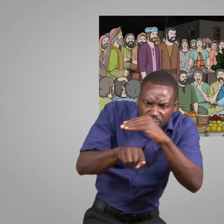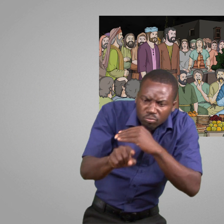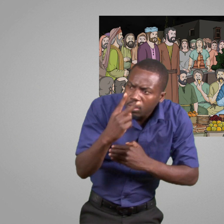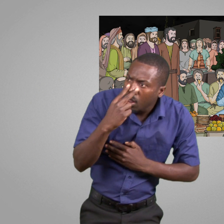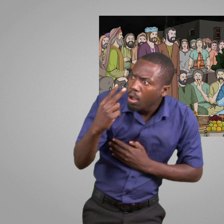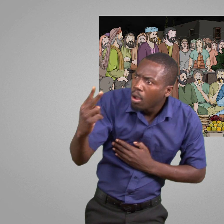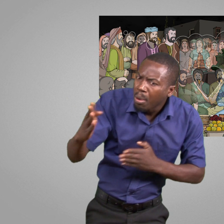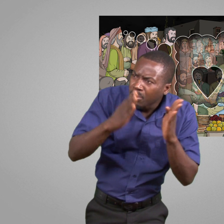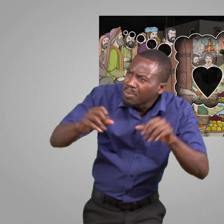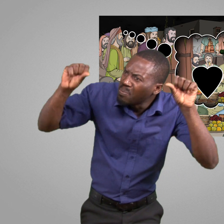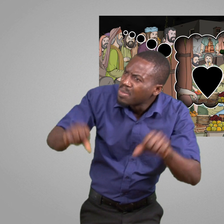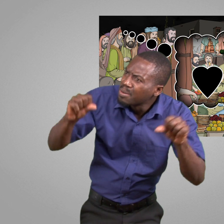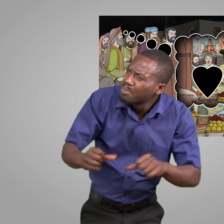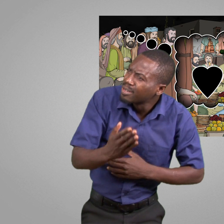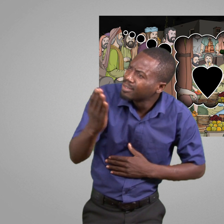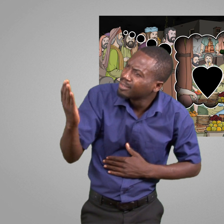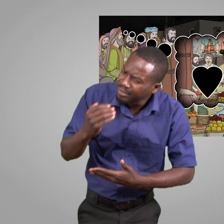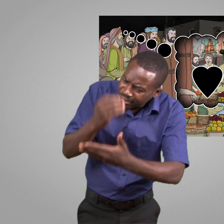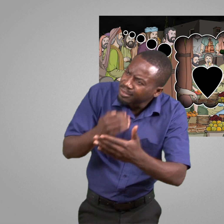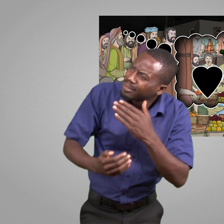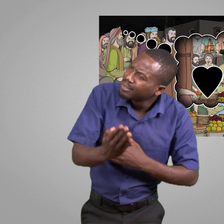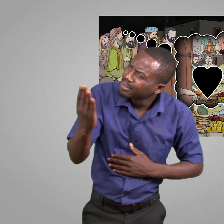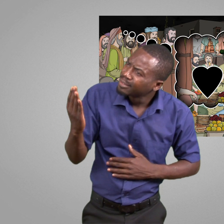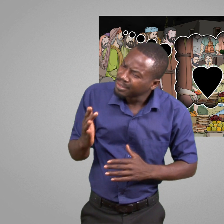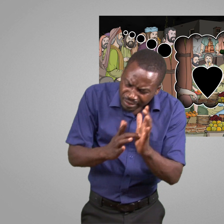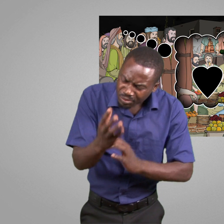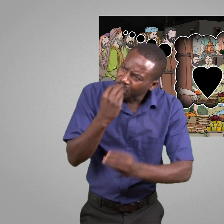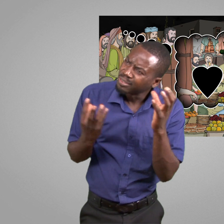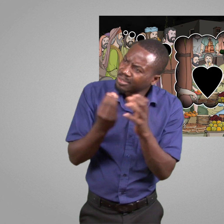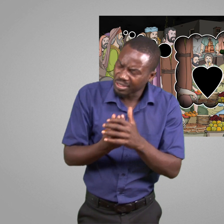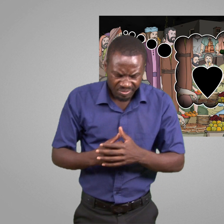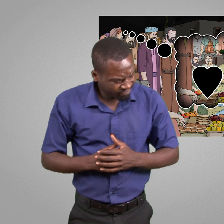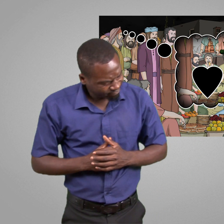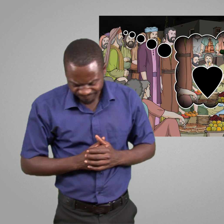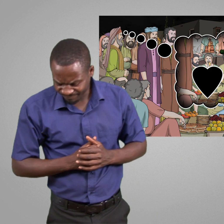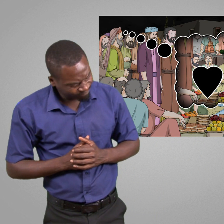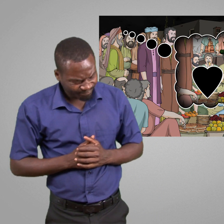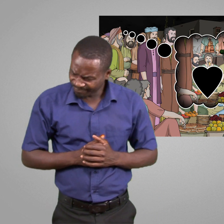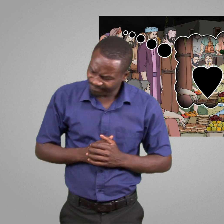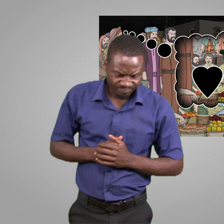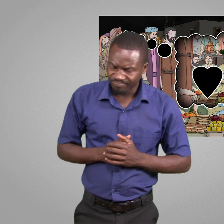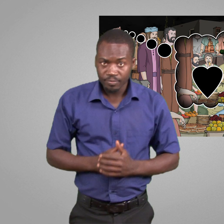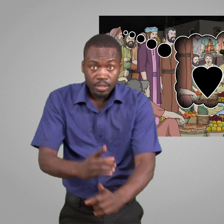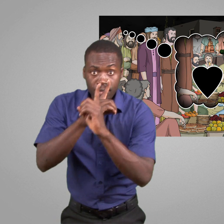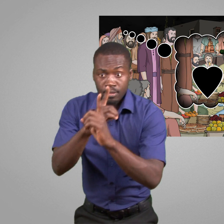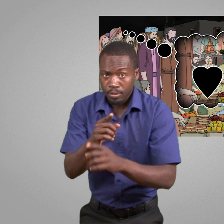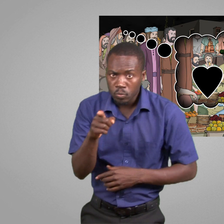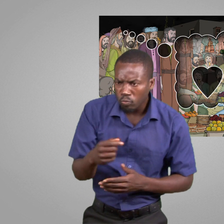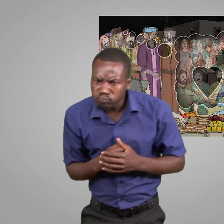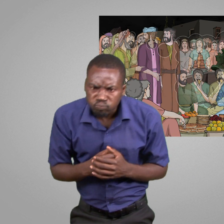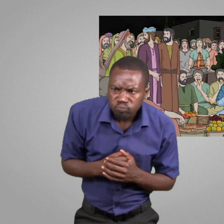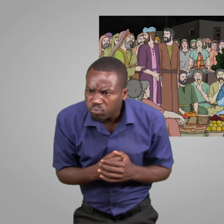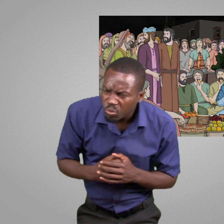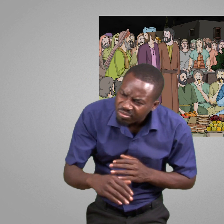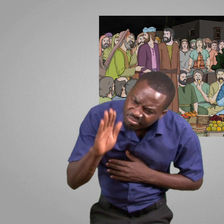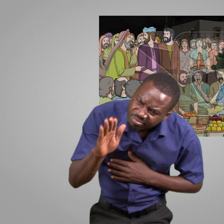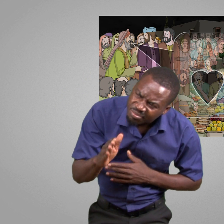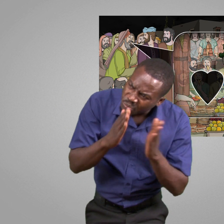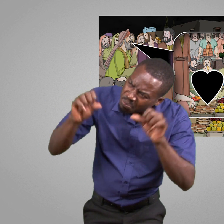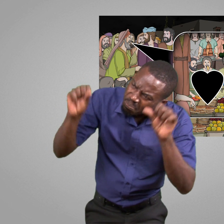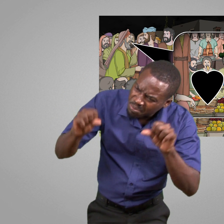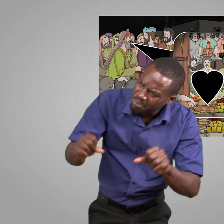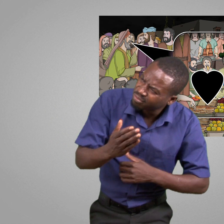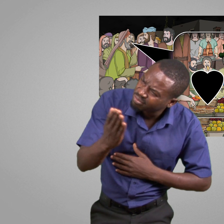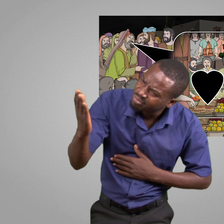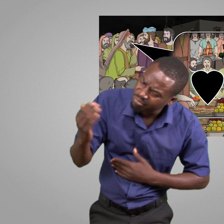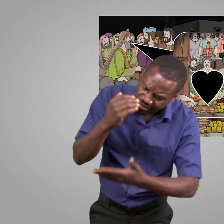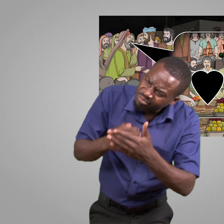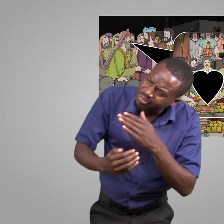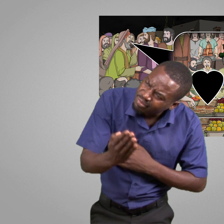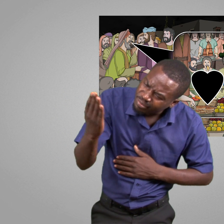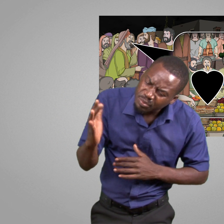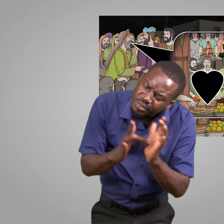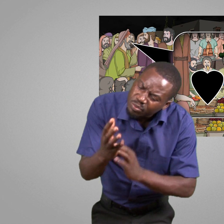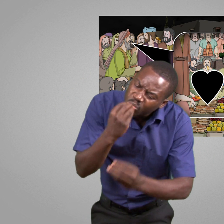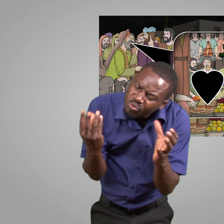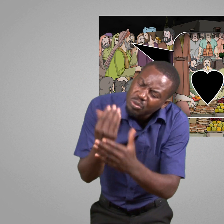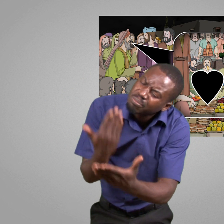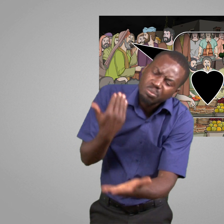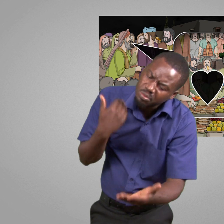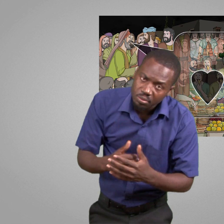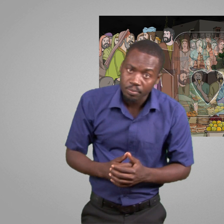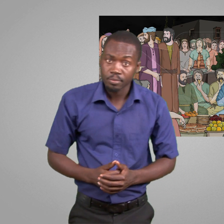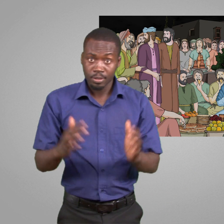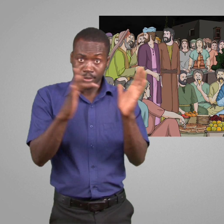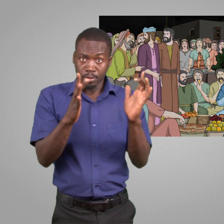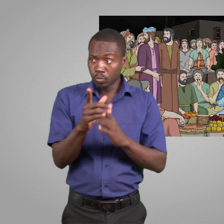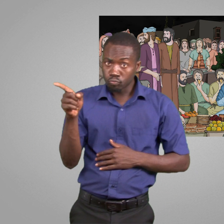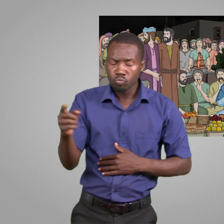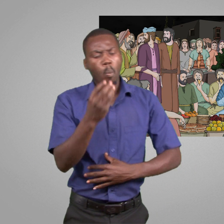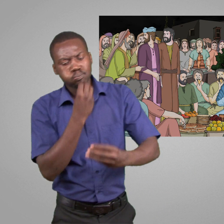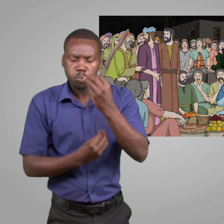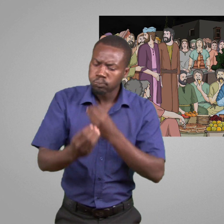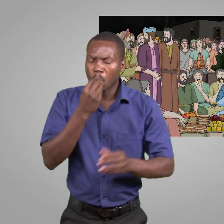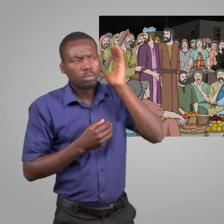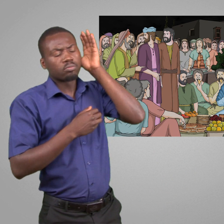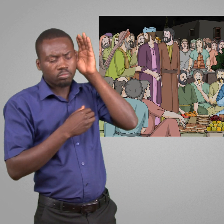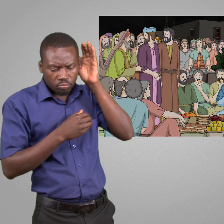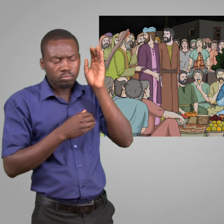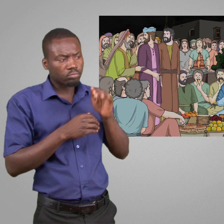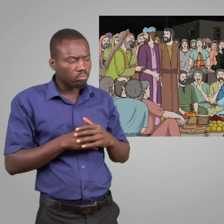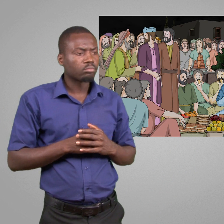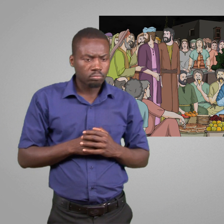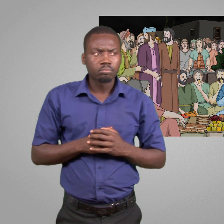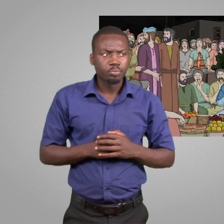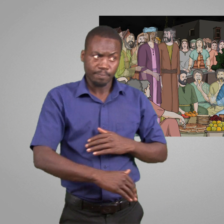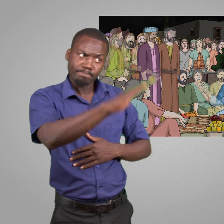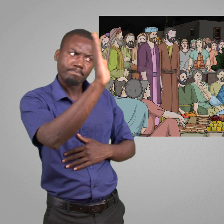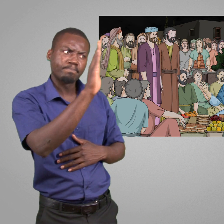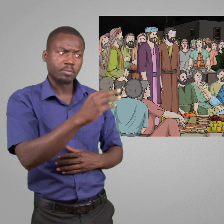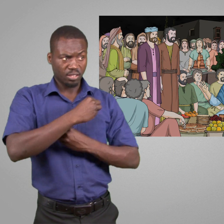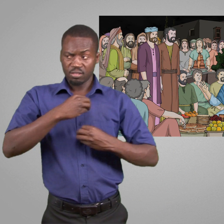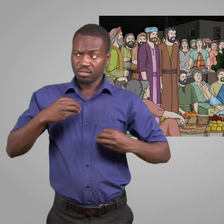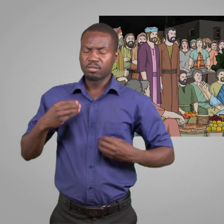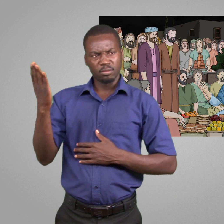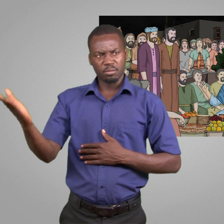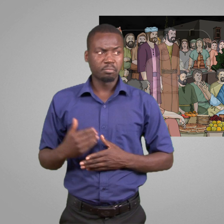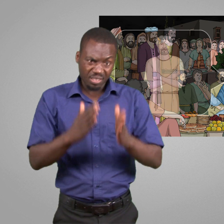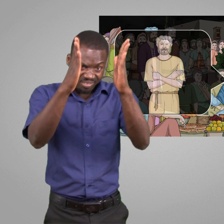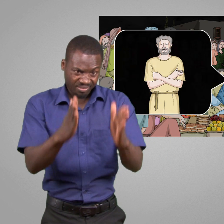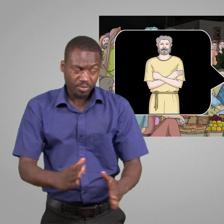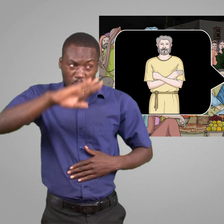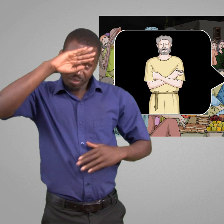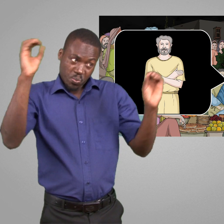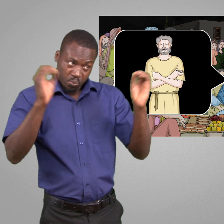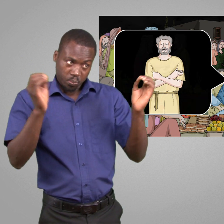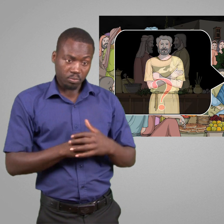When the scribes who were Pharisees saw Jesus eating with these people, they asked His disciples, “Why does He eat with tax collectors and sinners?”